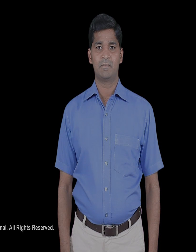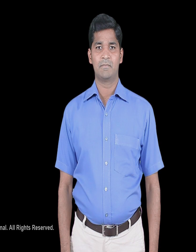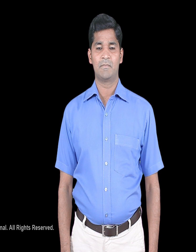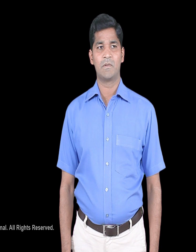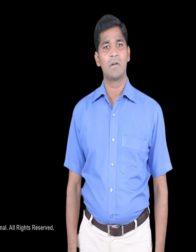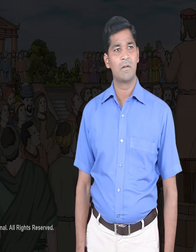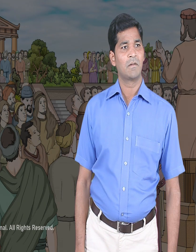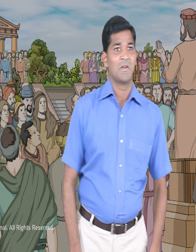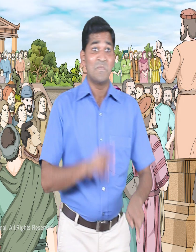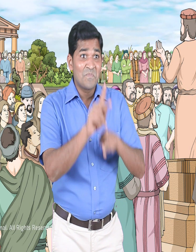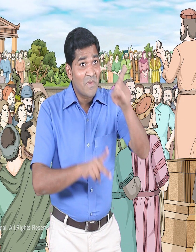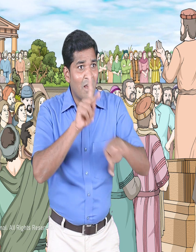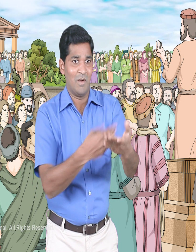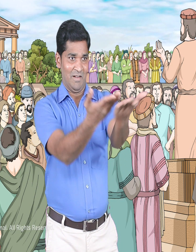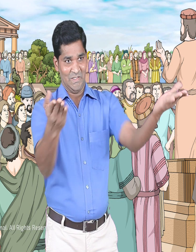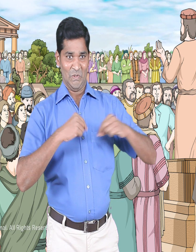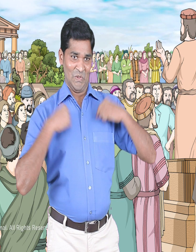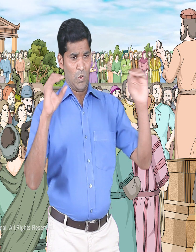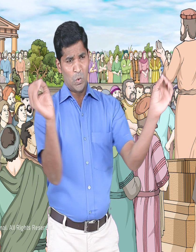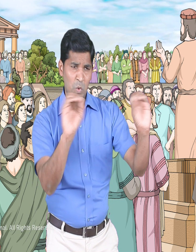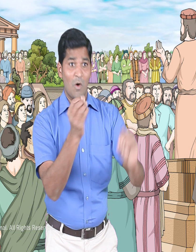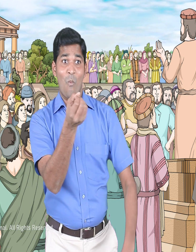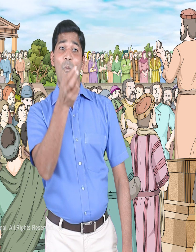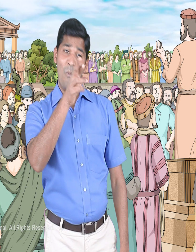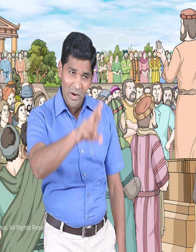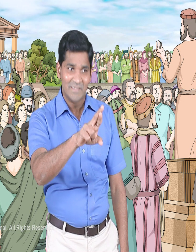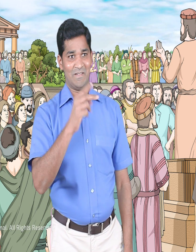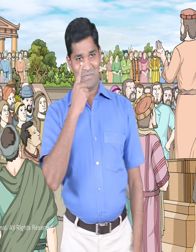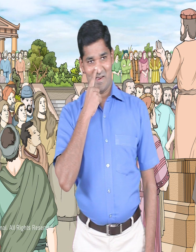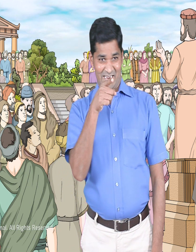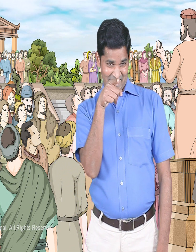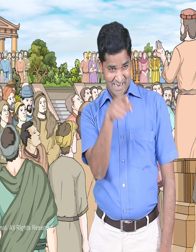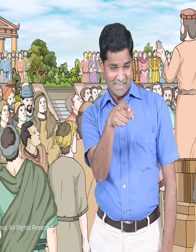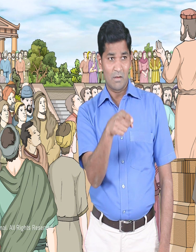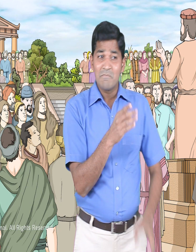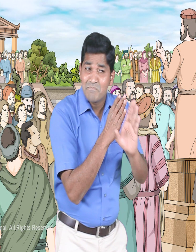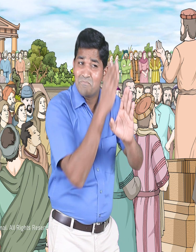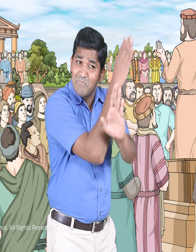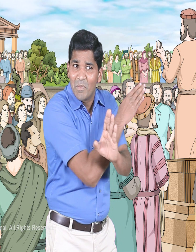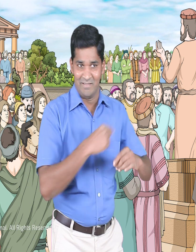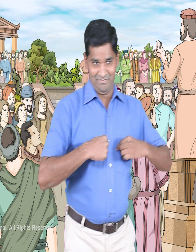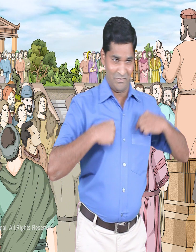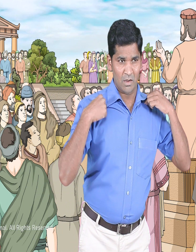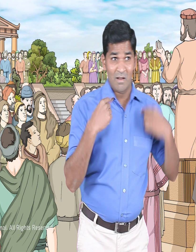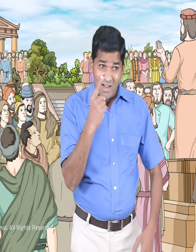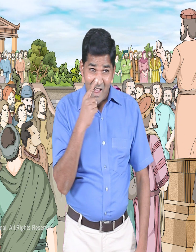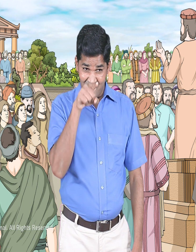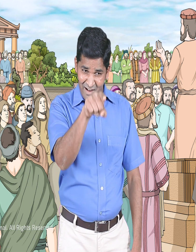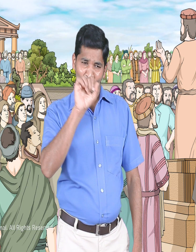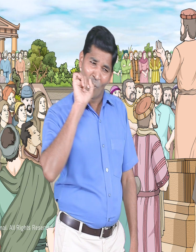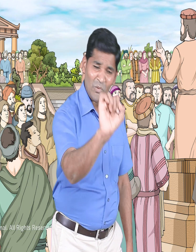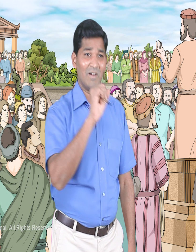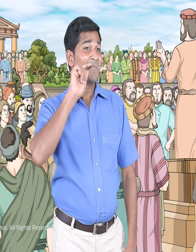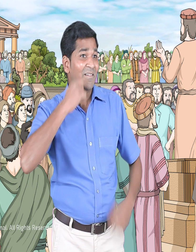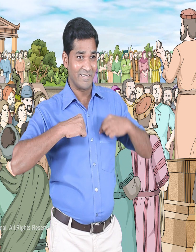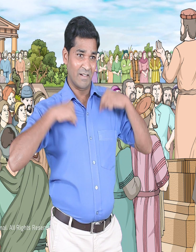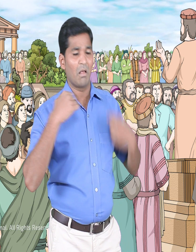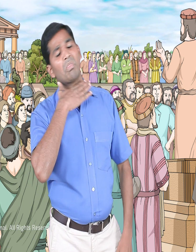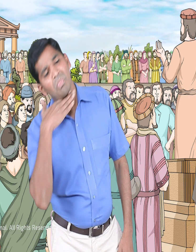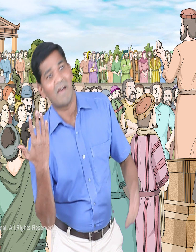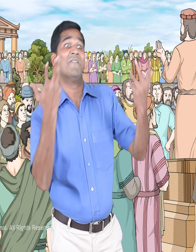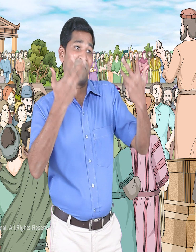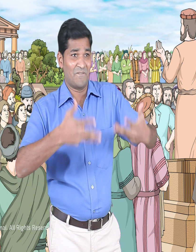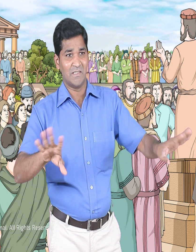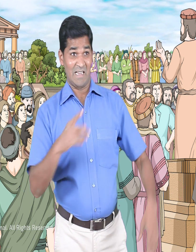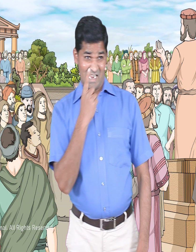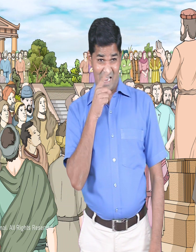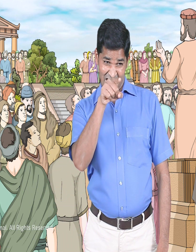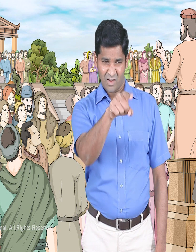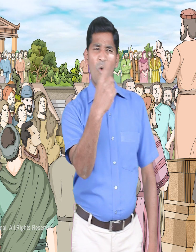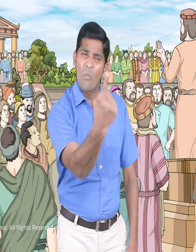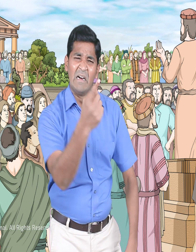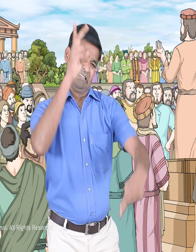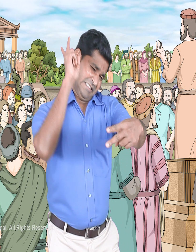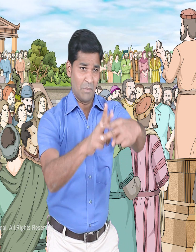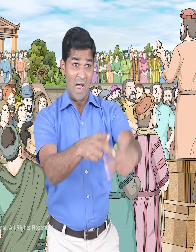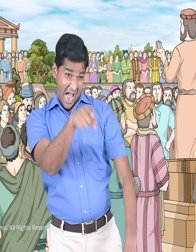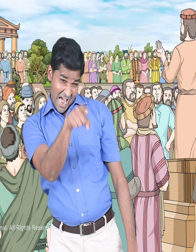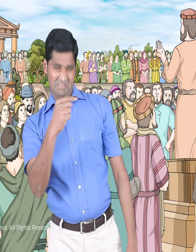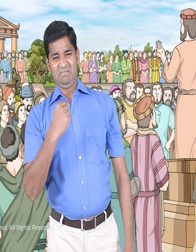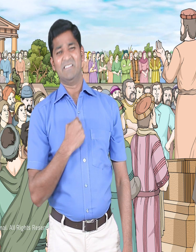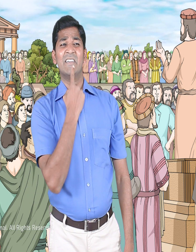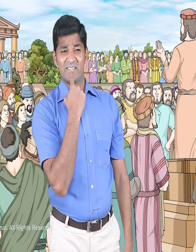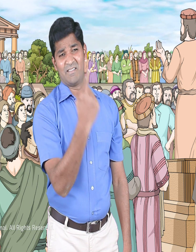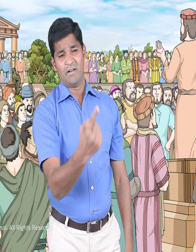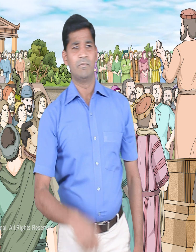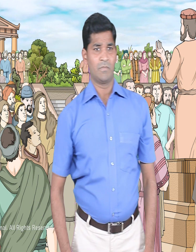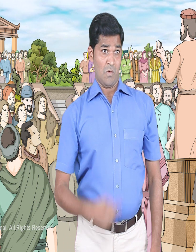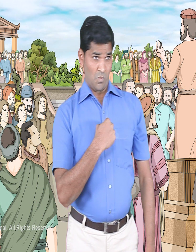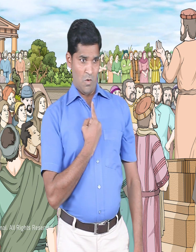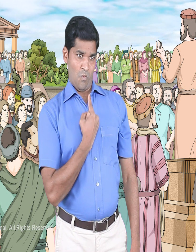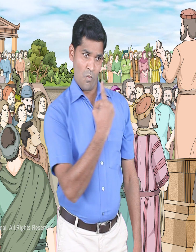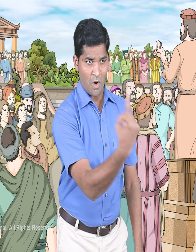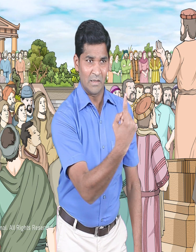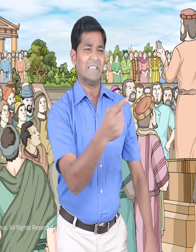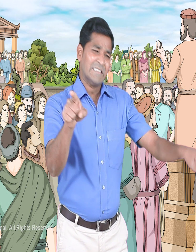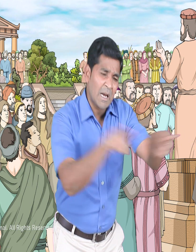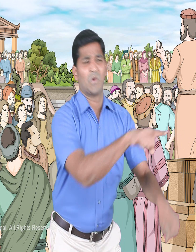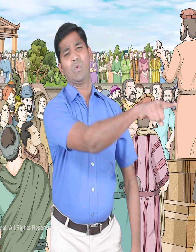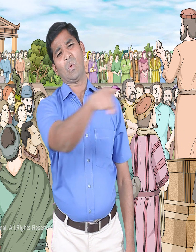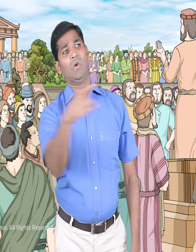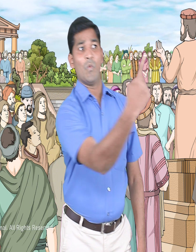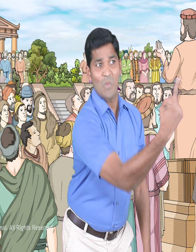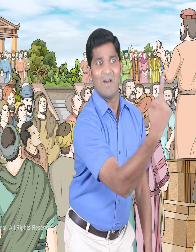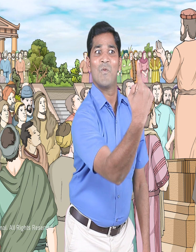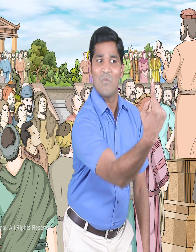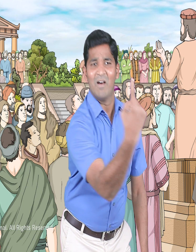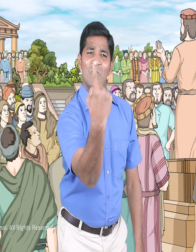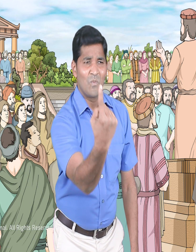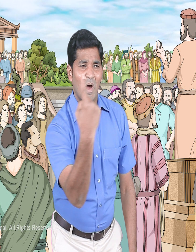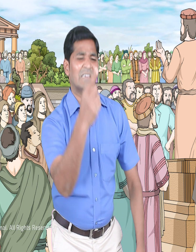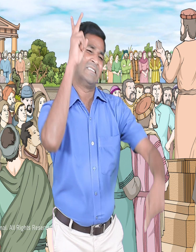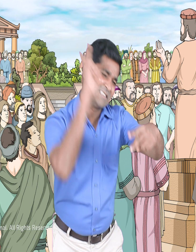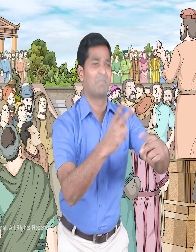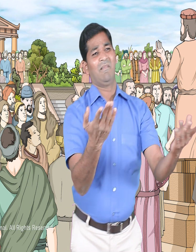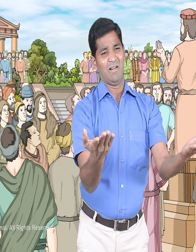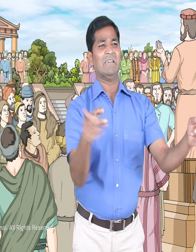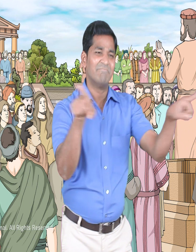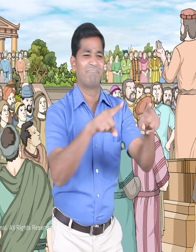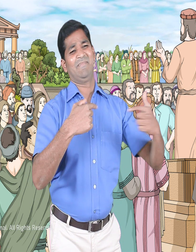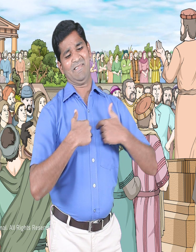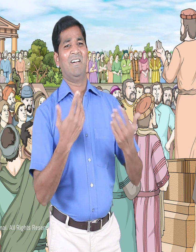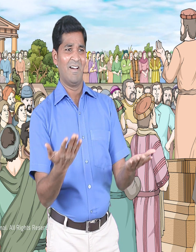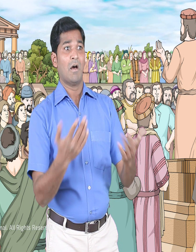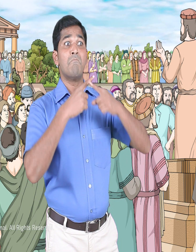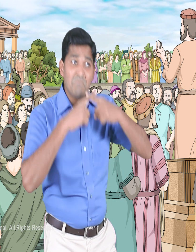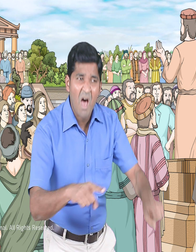Now to the unmarried and widows I say this: It is good for them to remain unmarried, as I am.